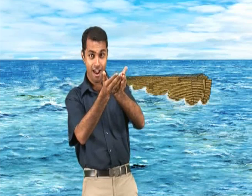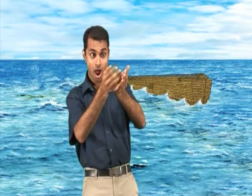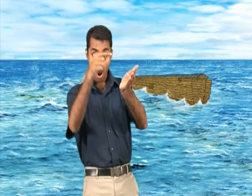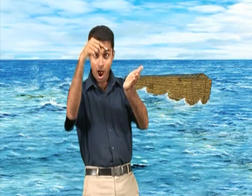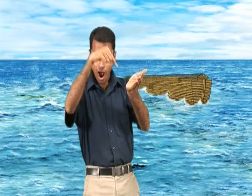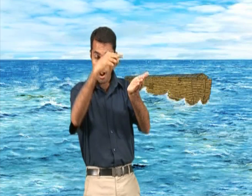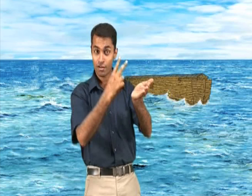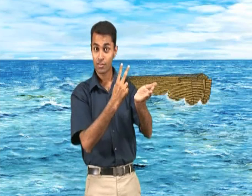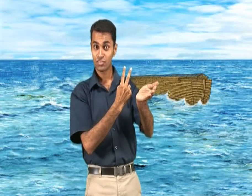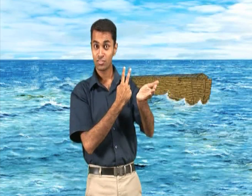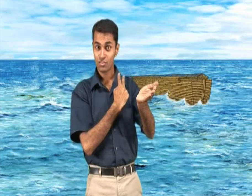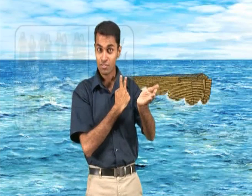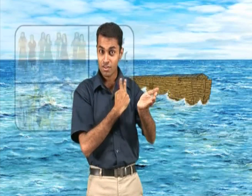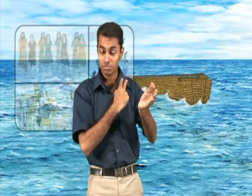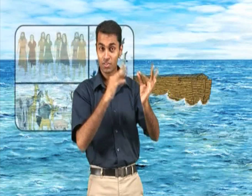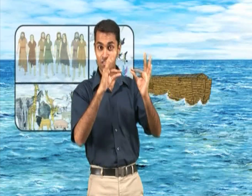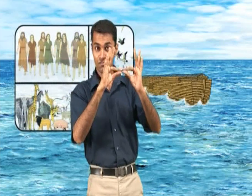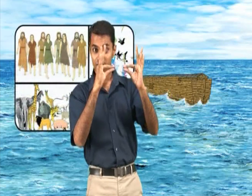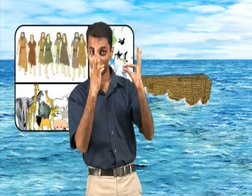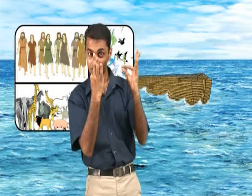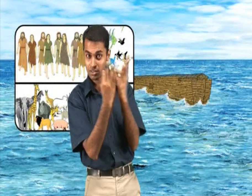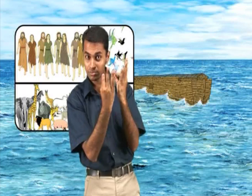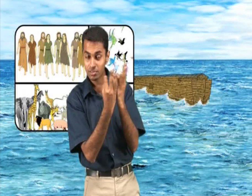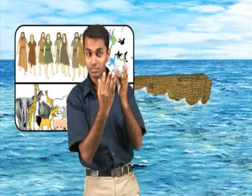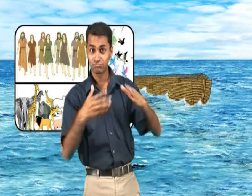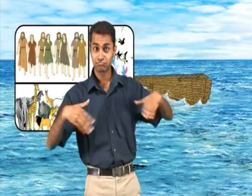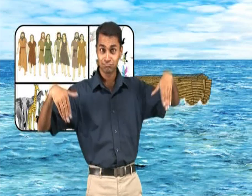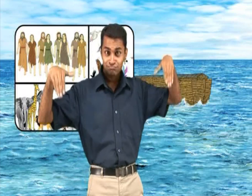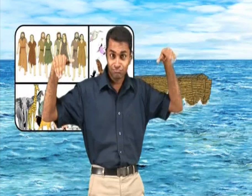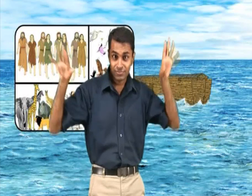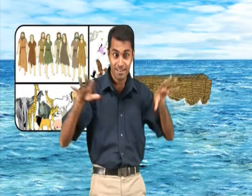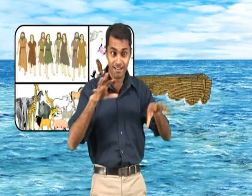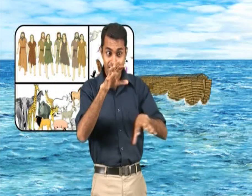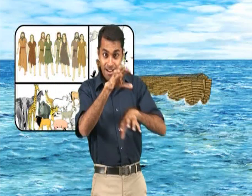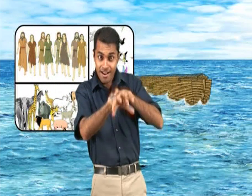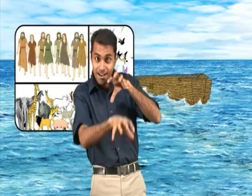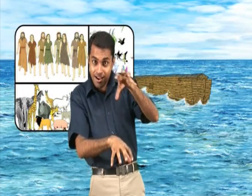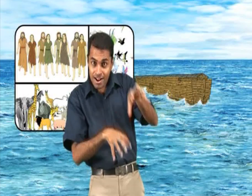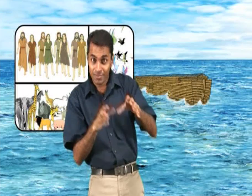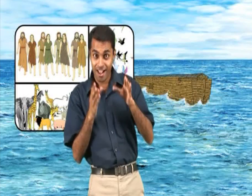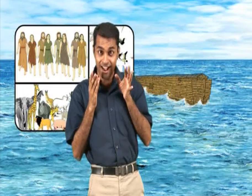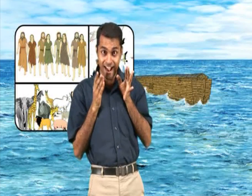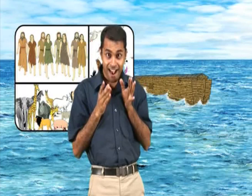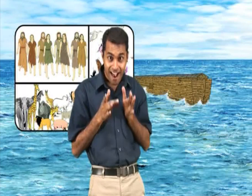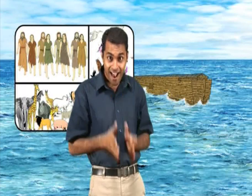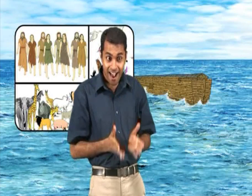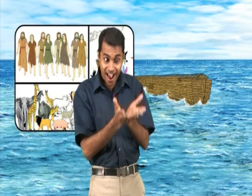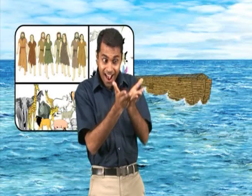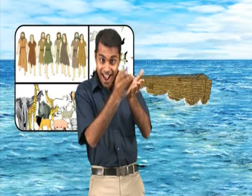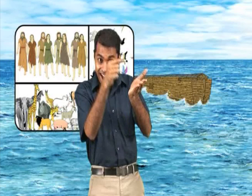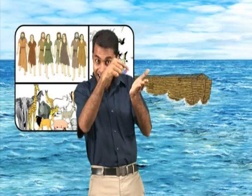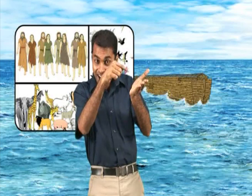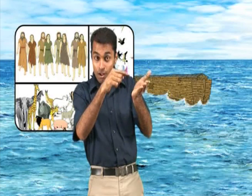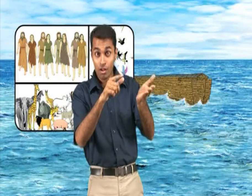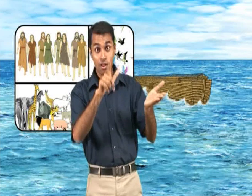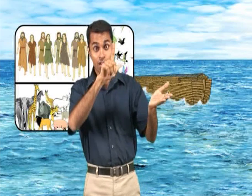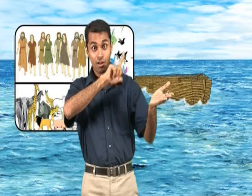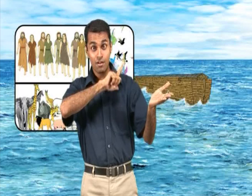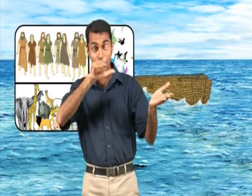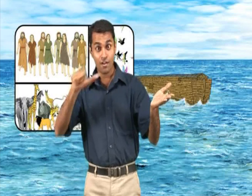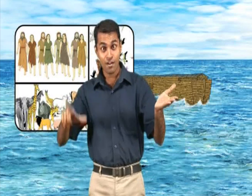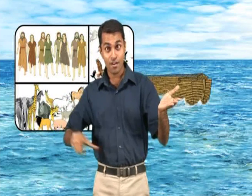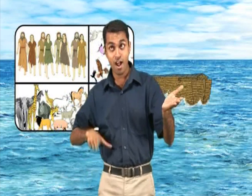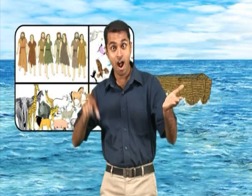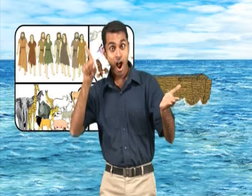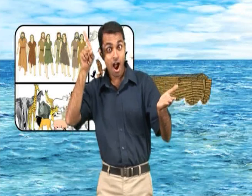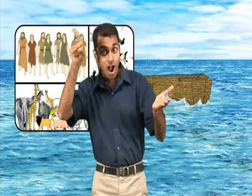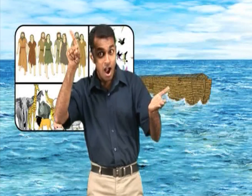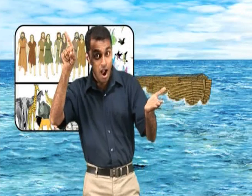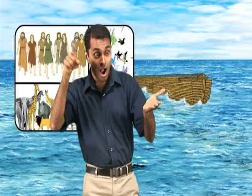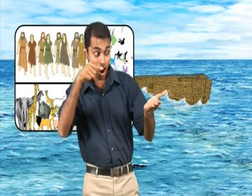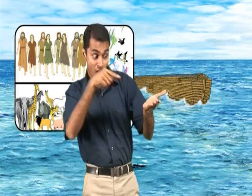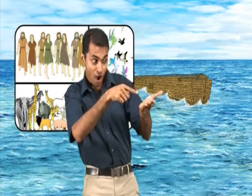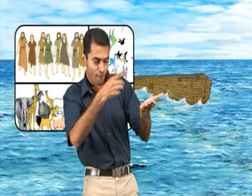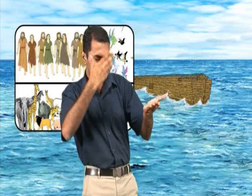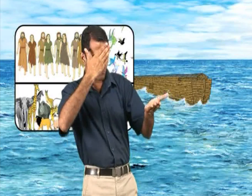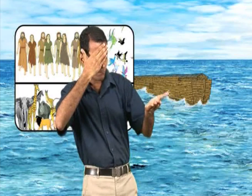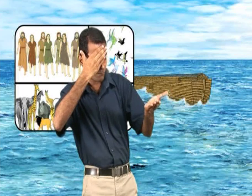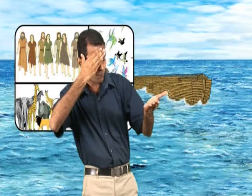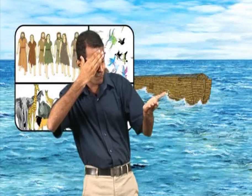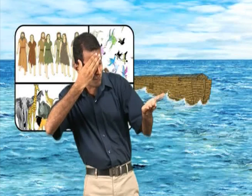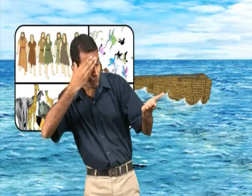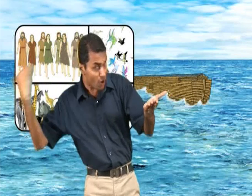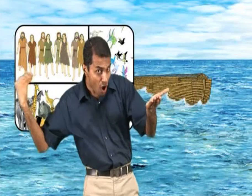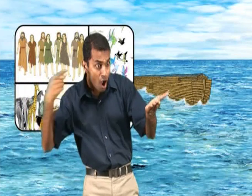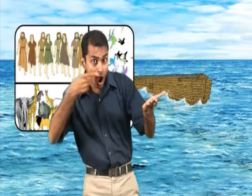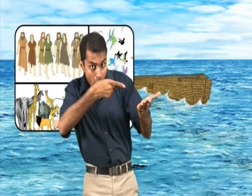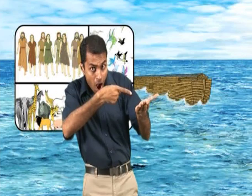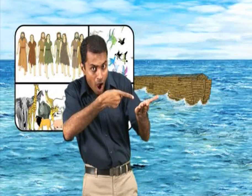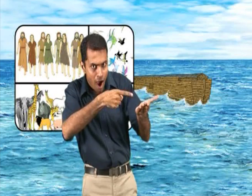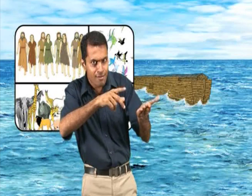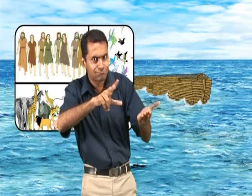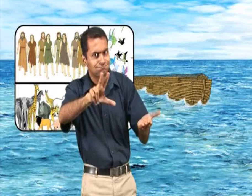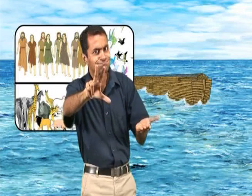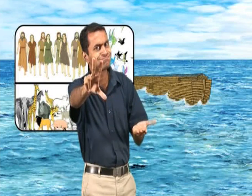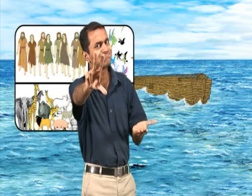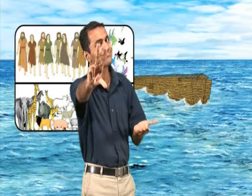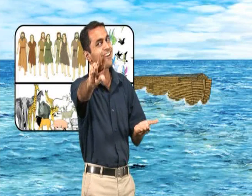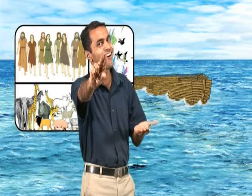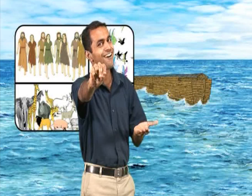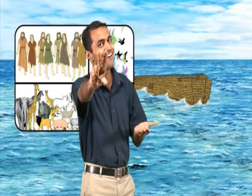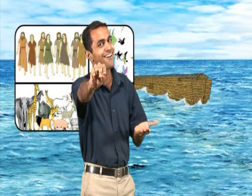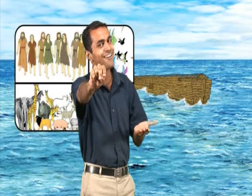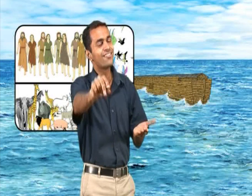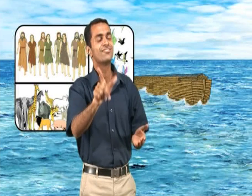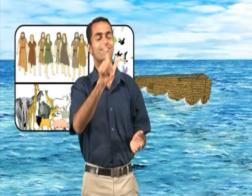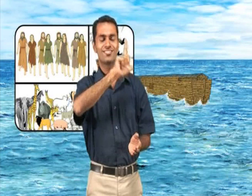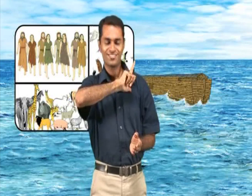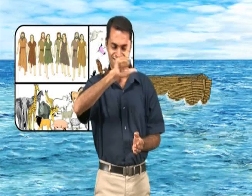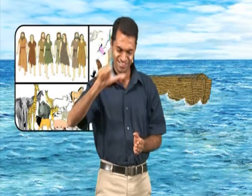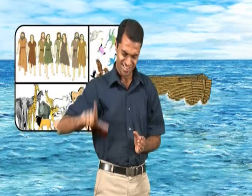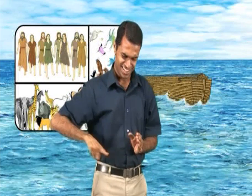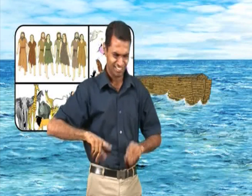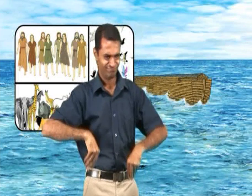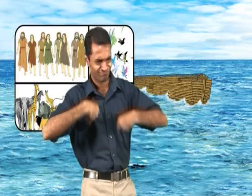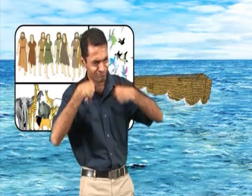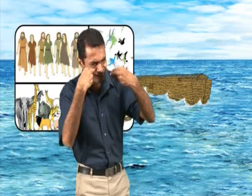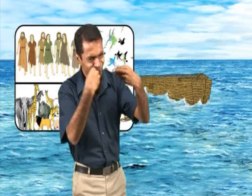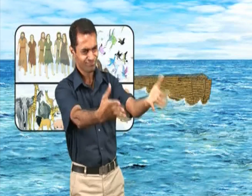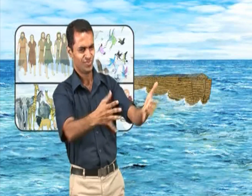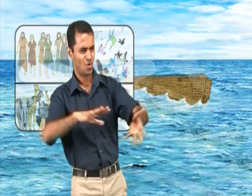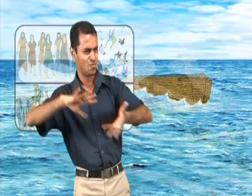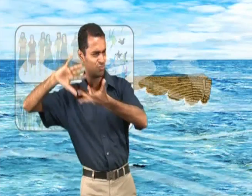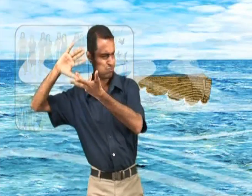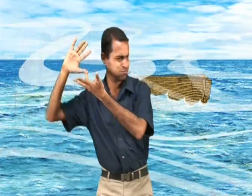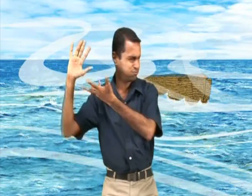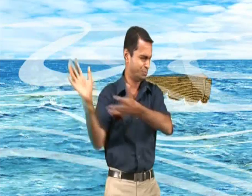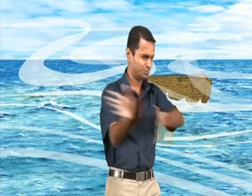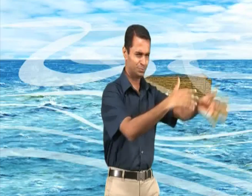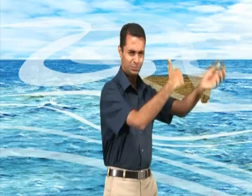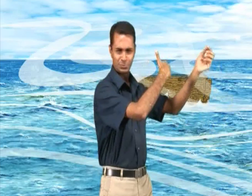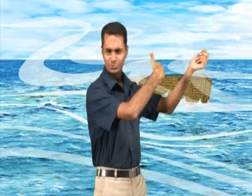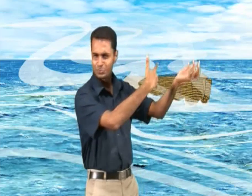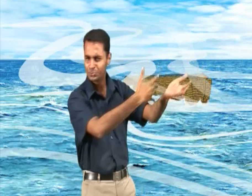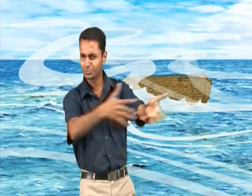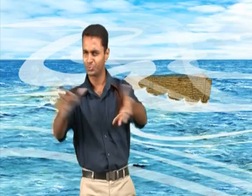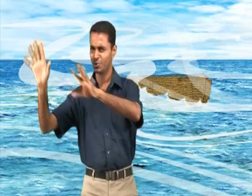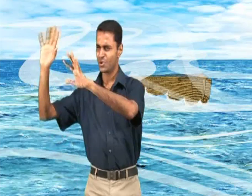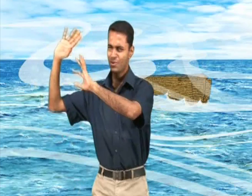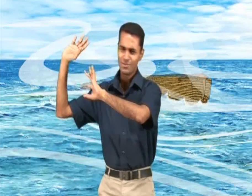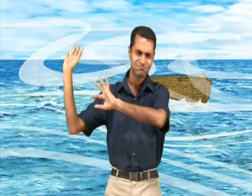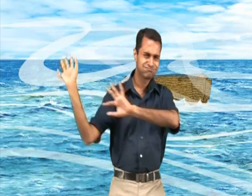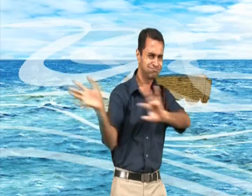But God remembered Noah and all the animals and livestock that were with him in the ark.